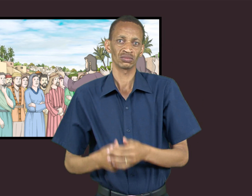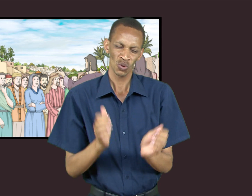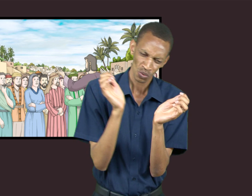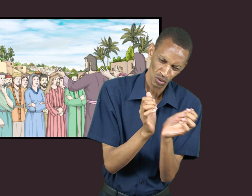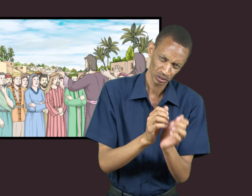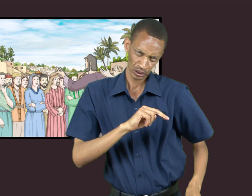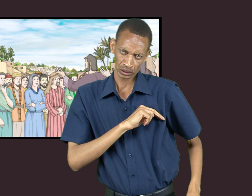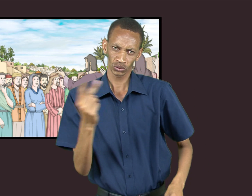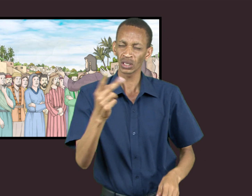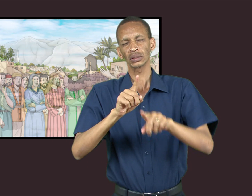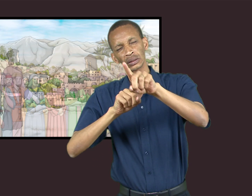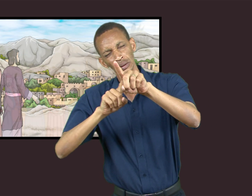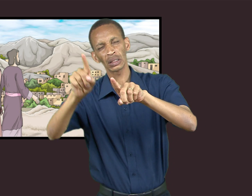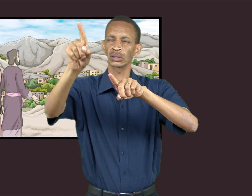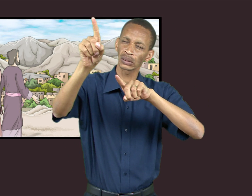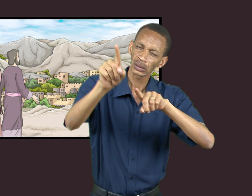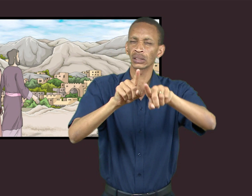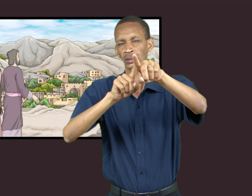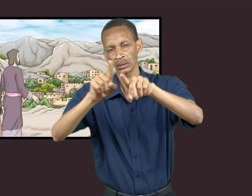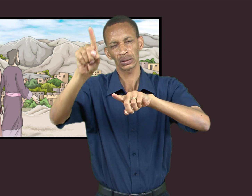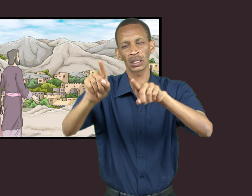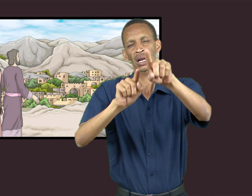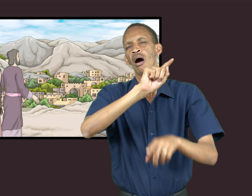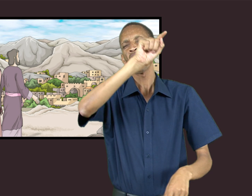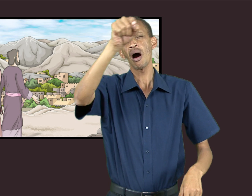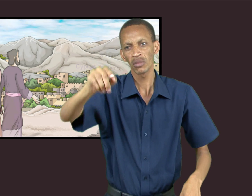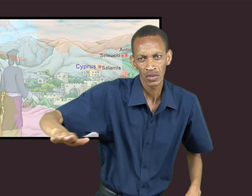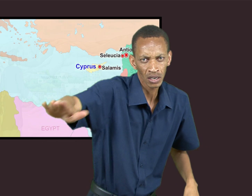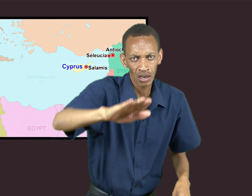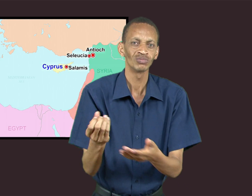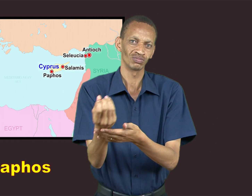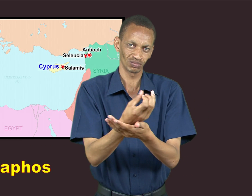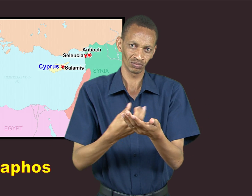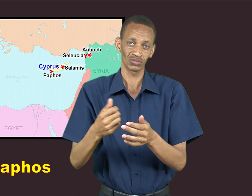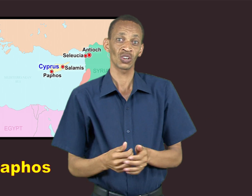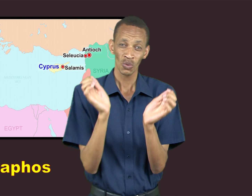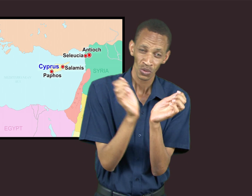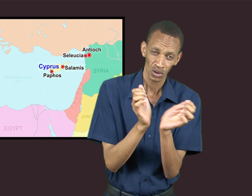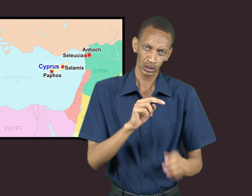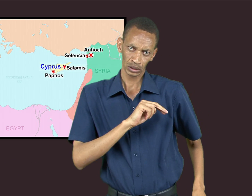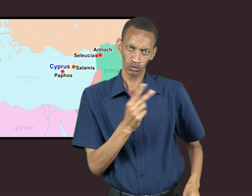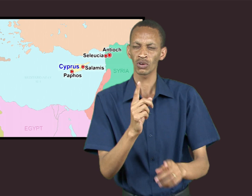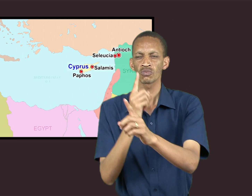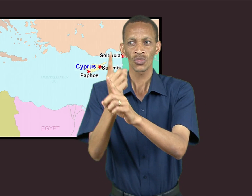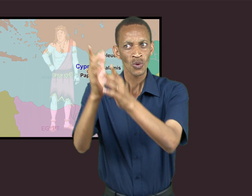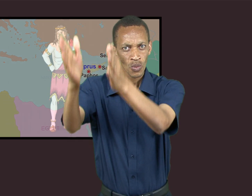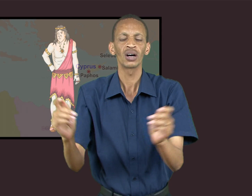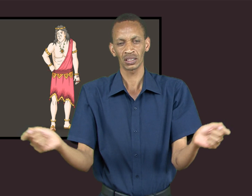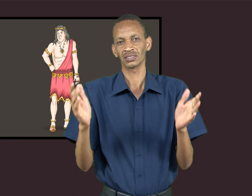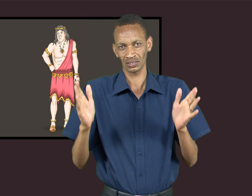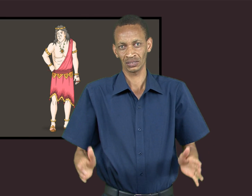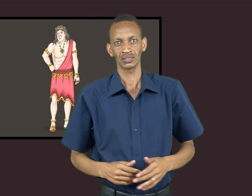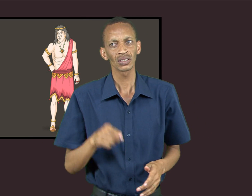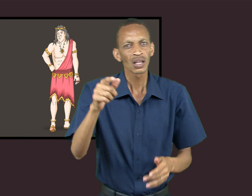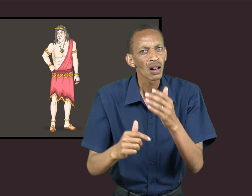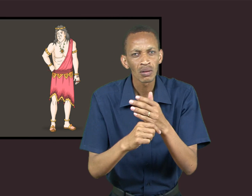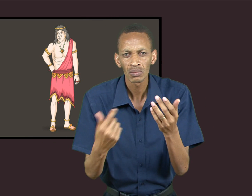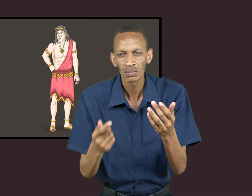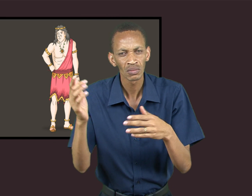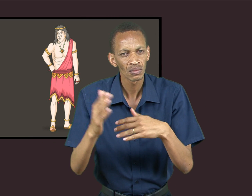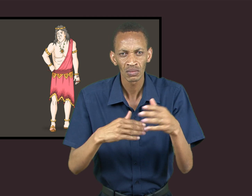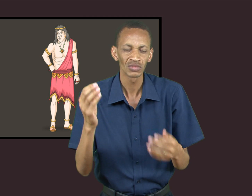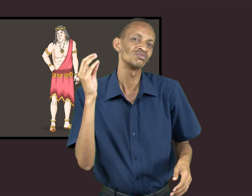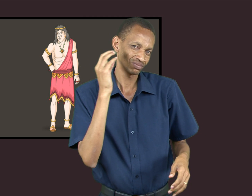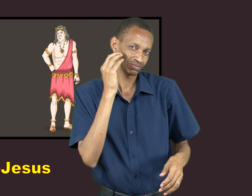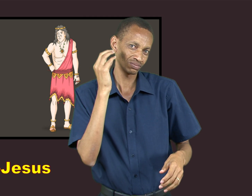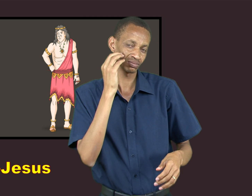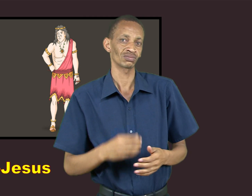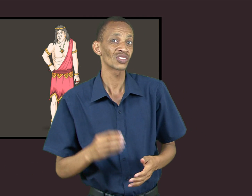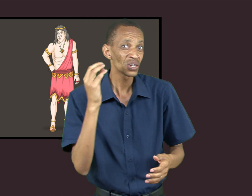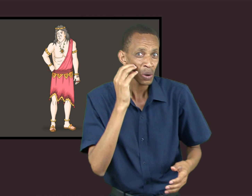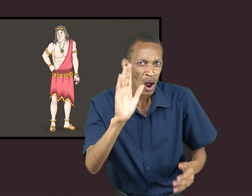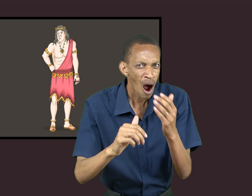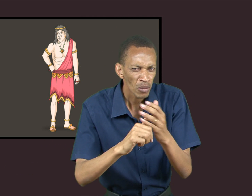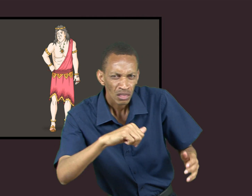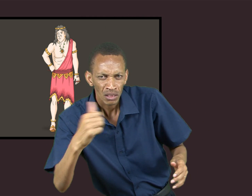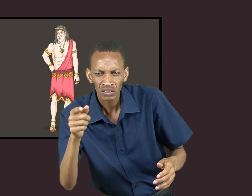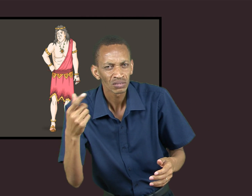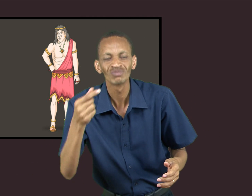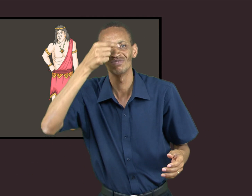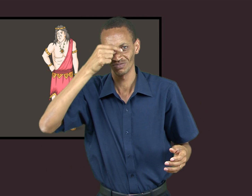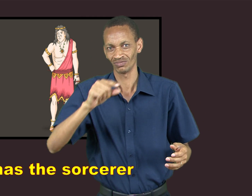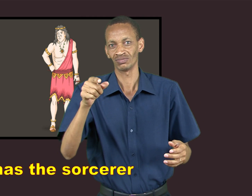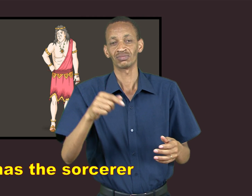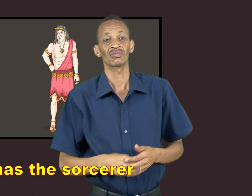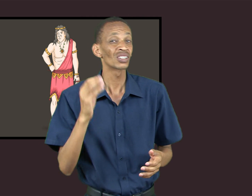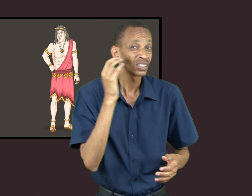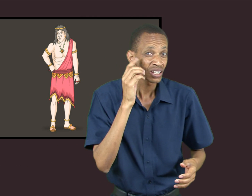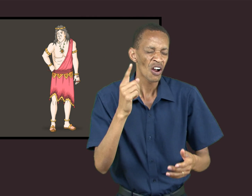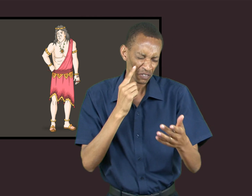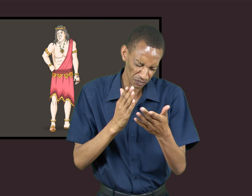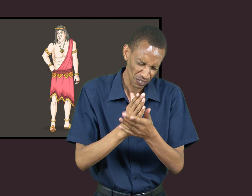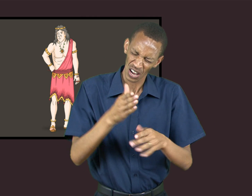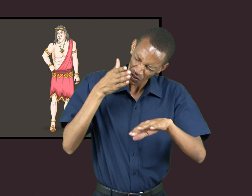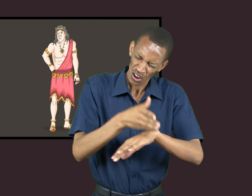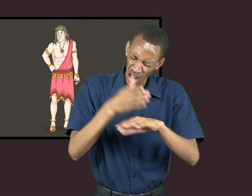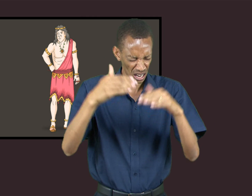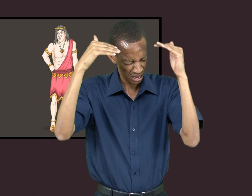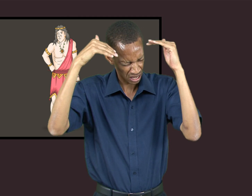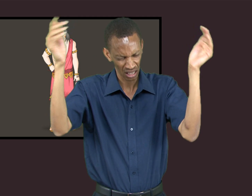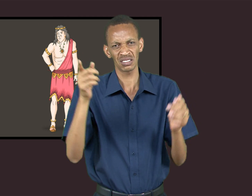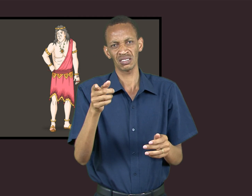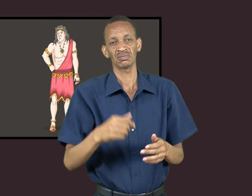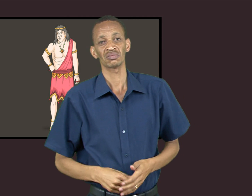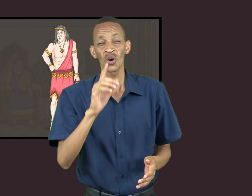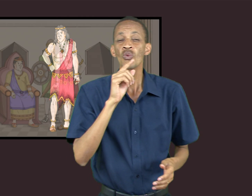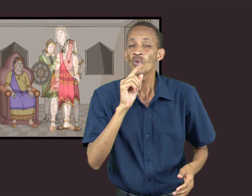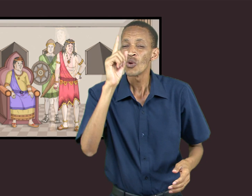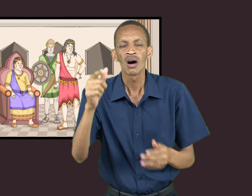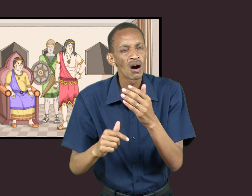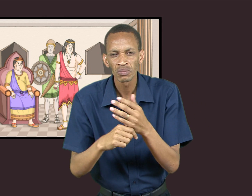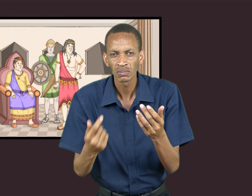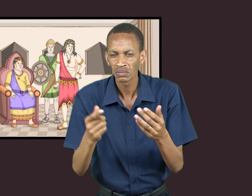They traveled through the whole island as far as Paphos, where they found a Jewish sorcerer and false prophet named Bar-Jesus, an attendant of the proconsul, Sergius Paulus.